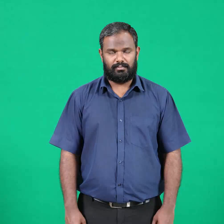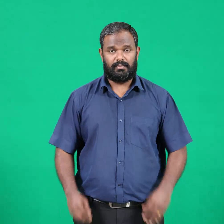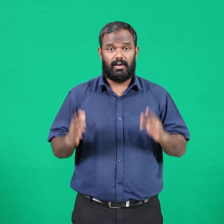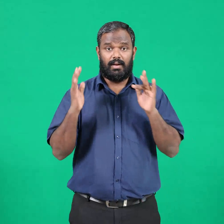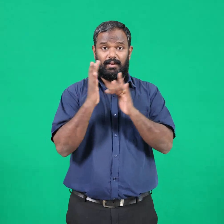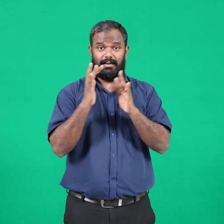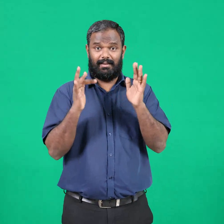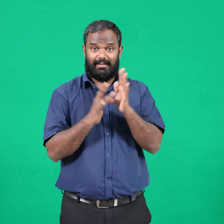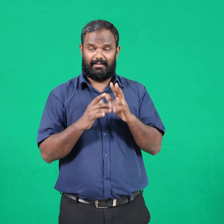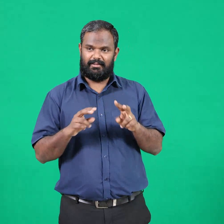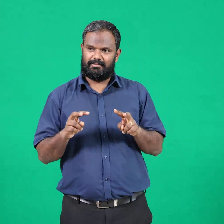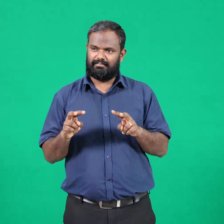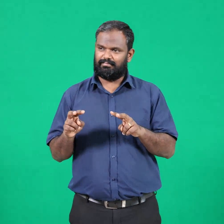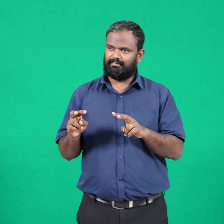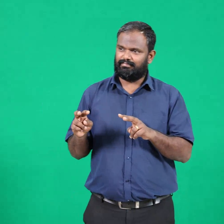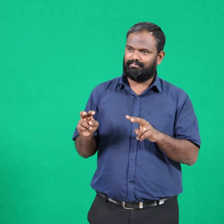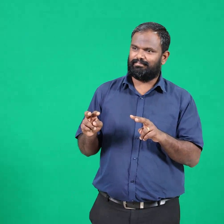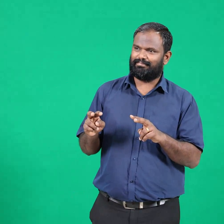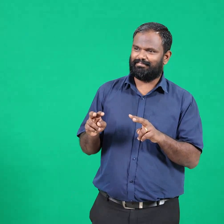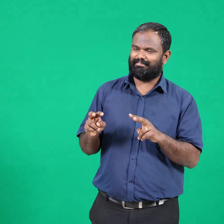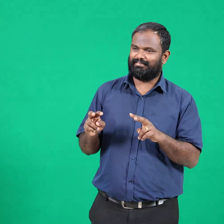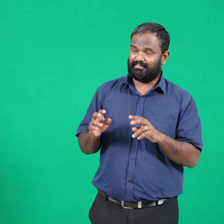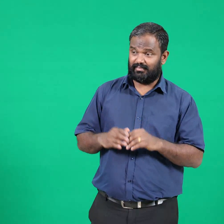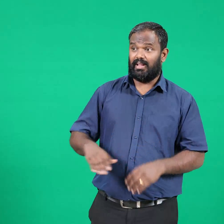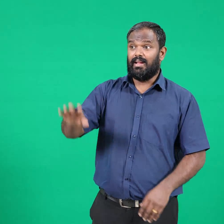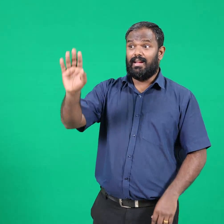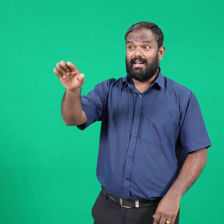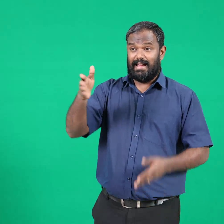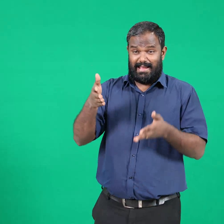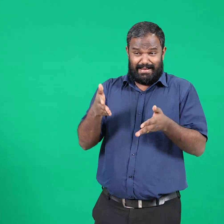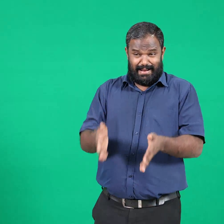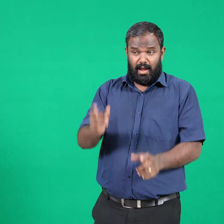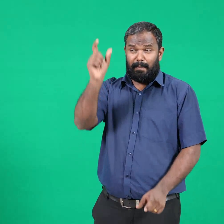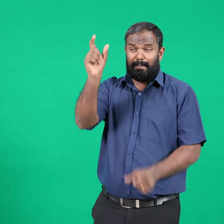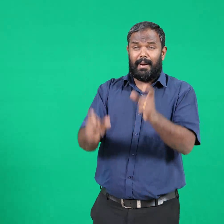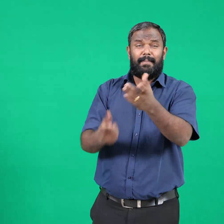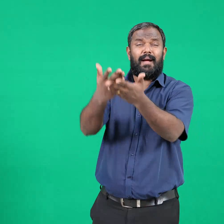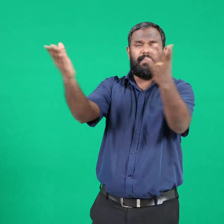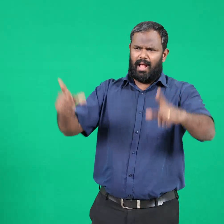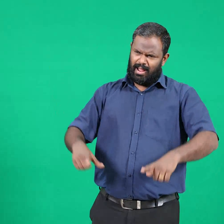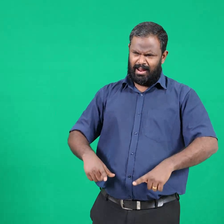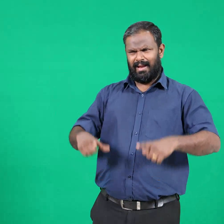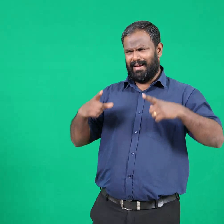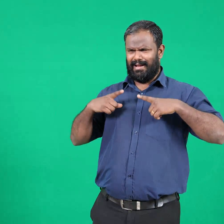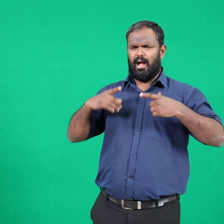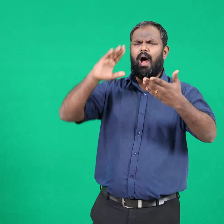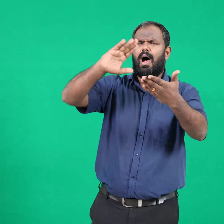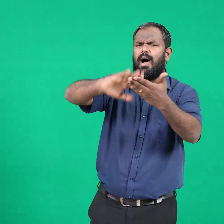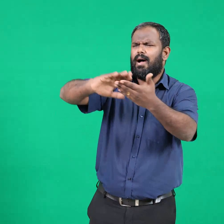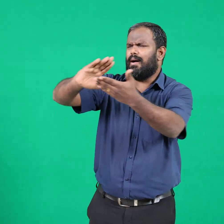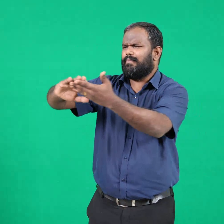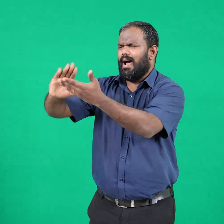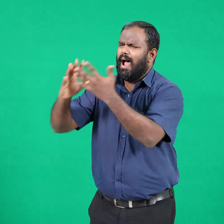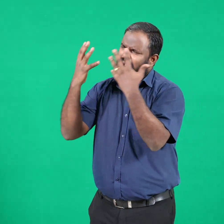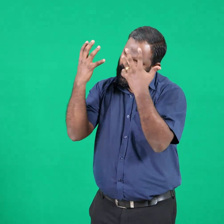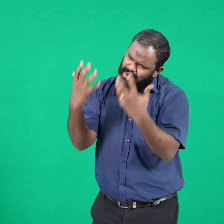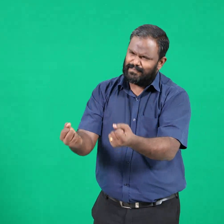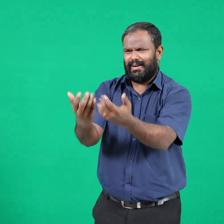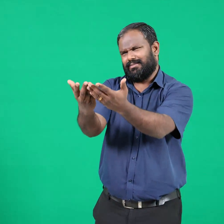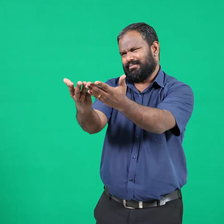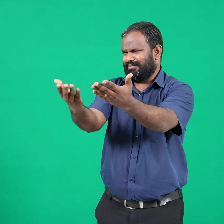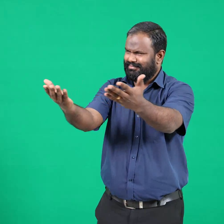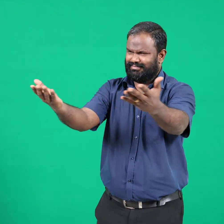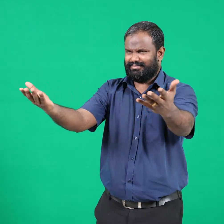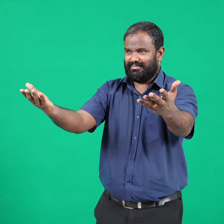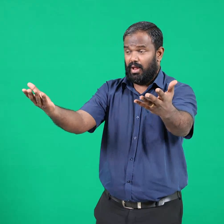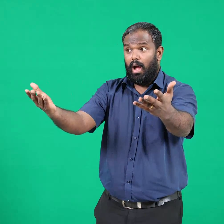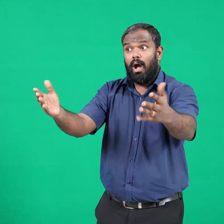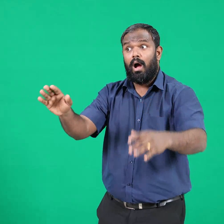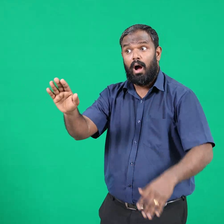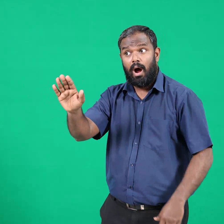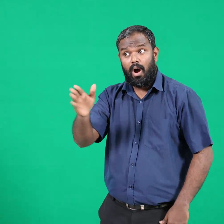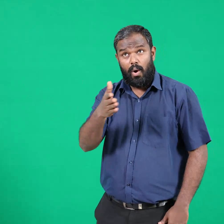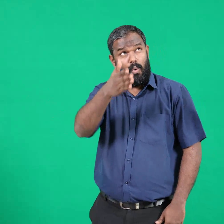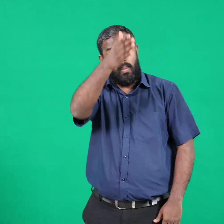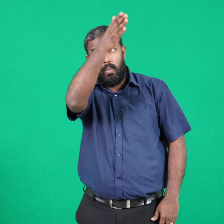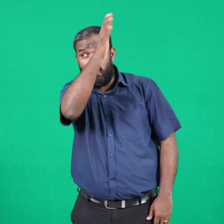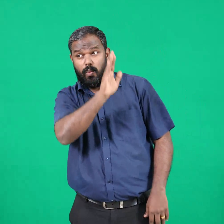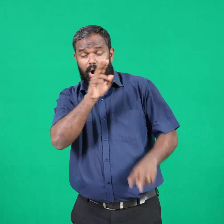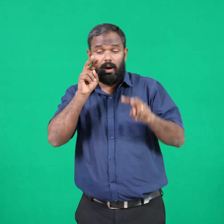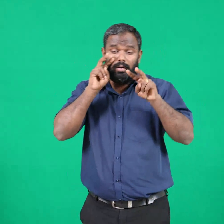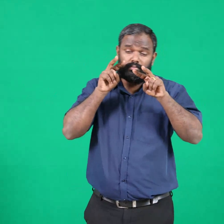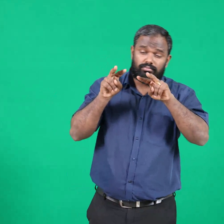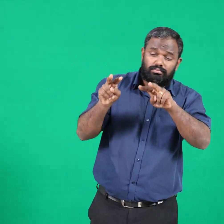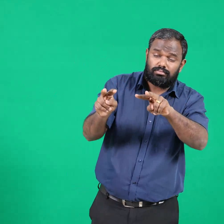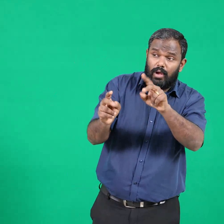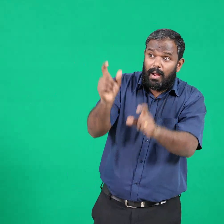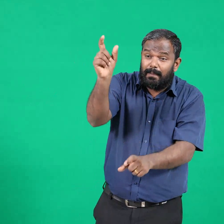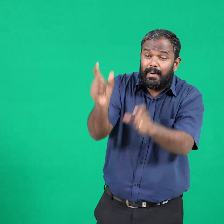Jesus answered, "The sons of this age marry and are given in marriage.